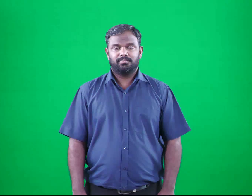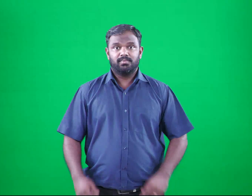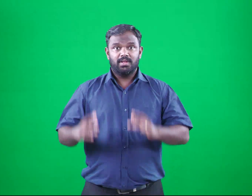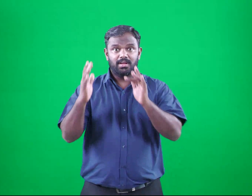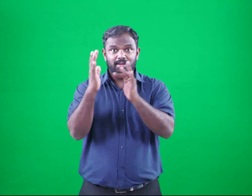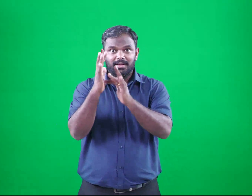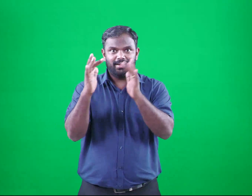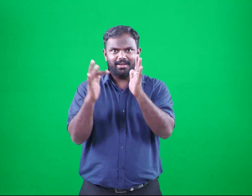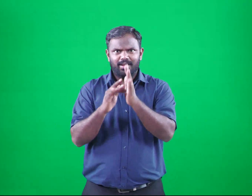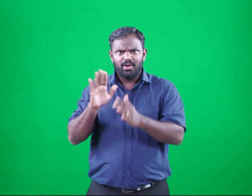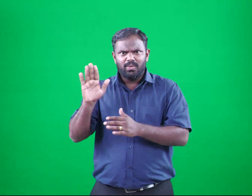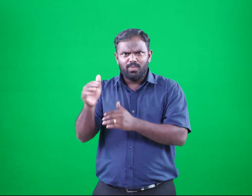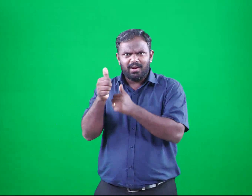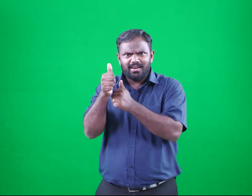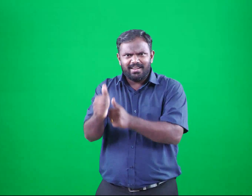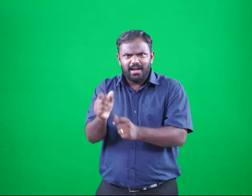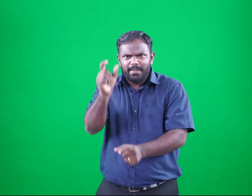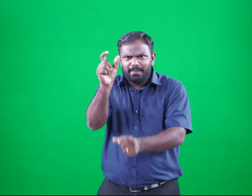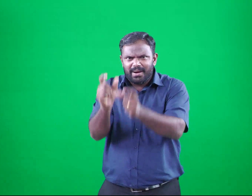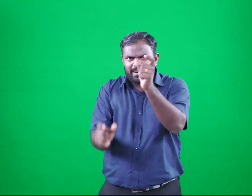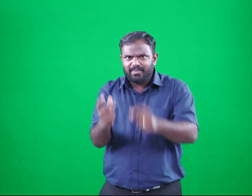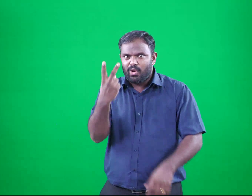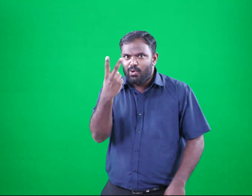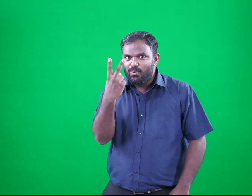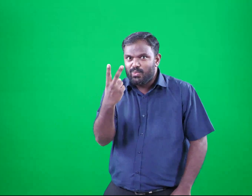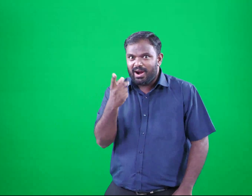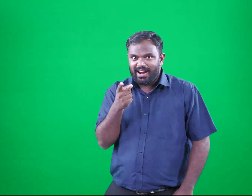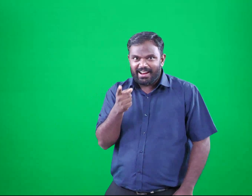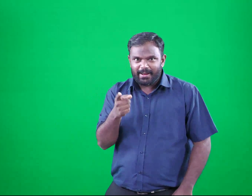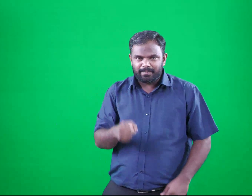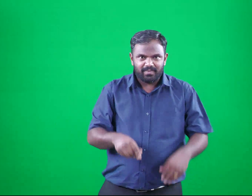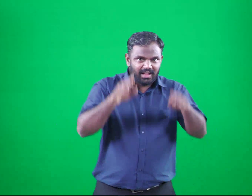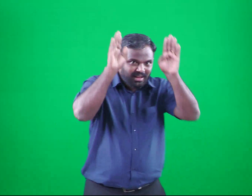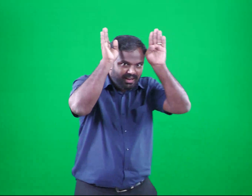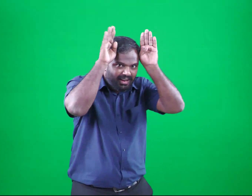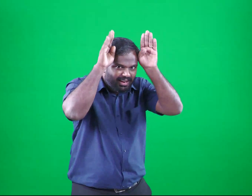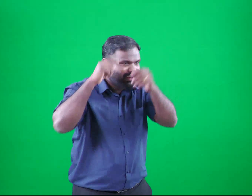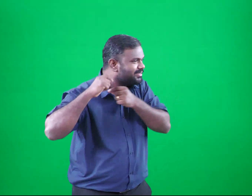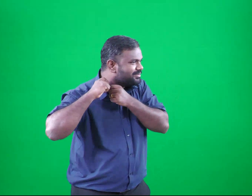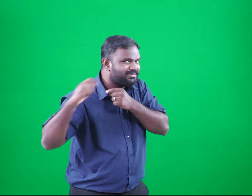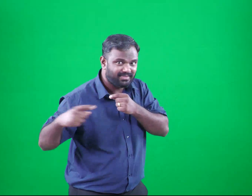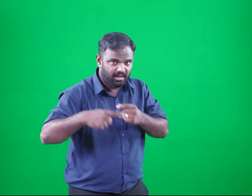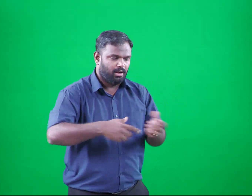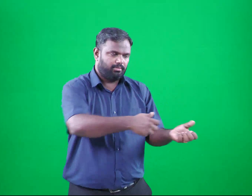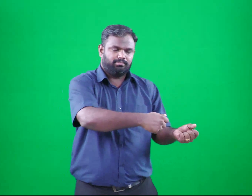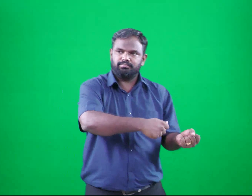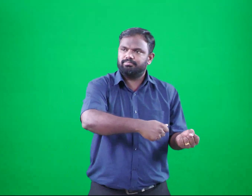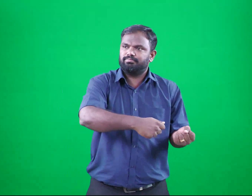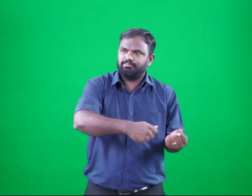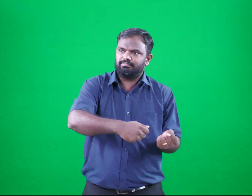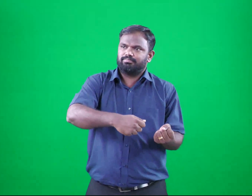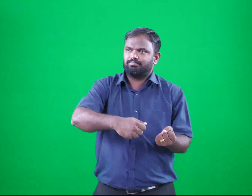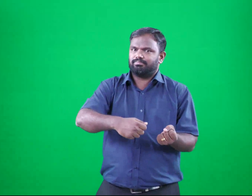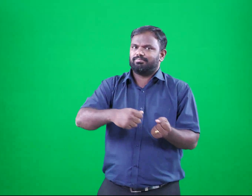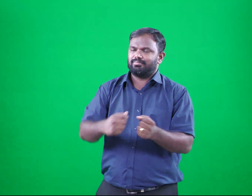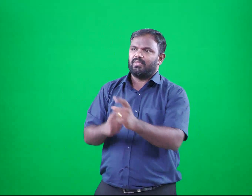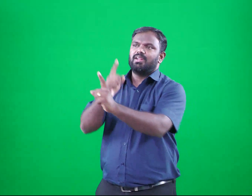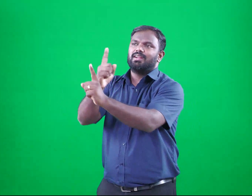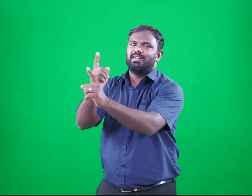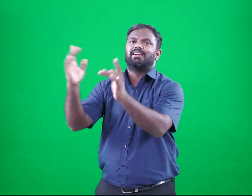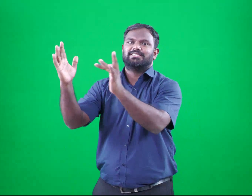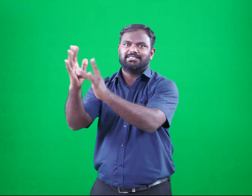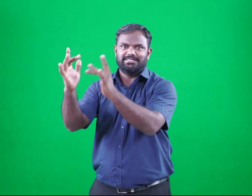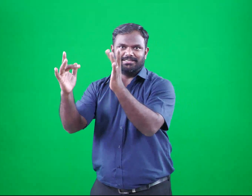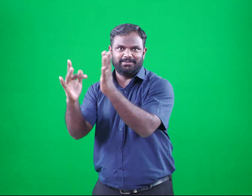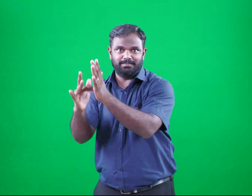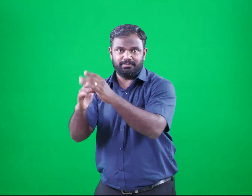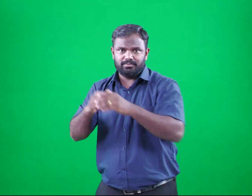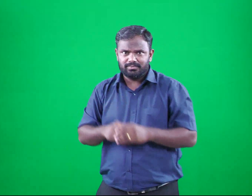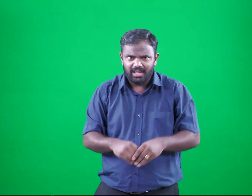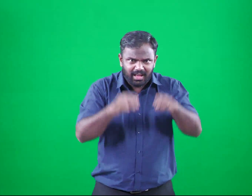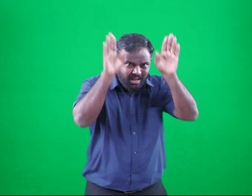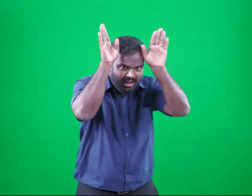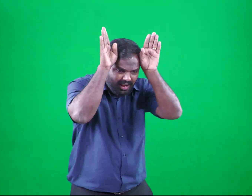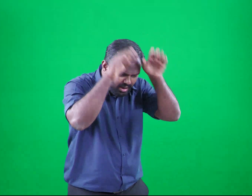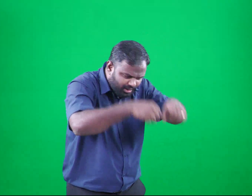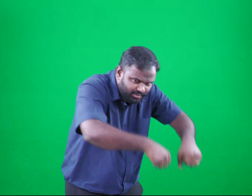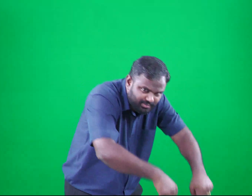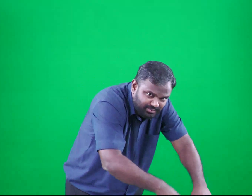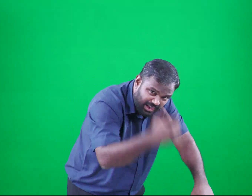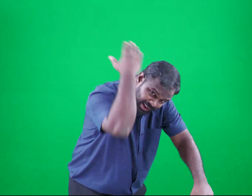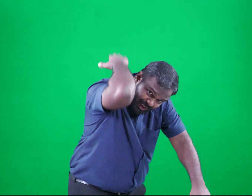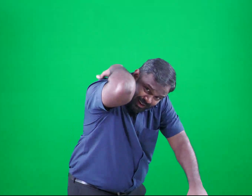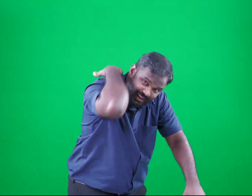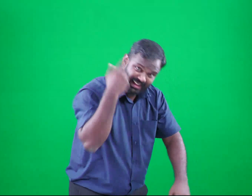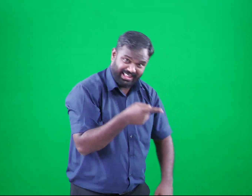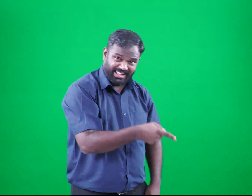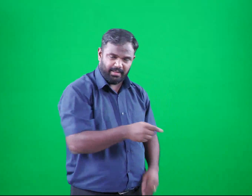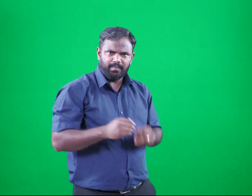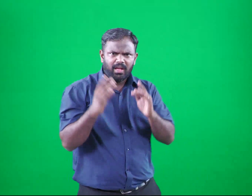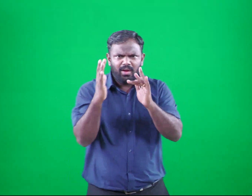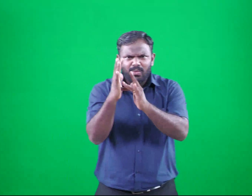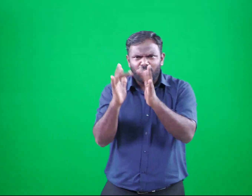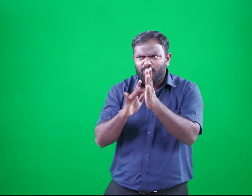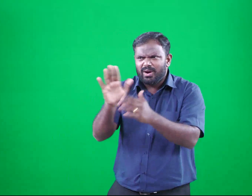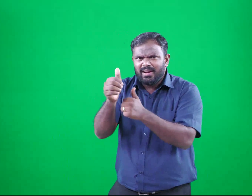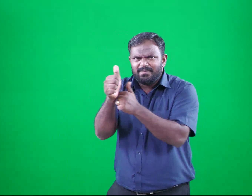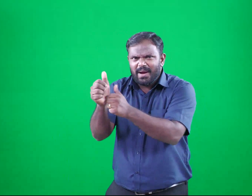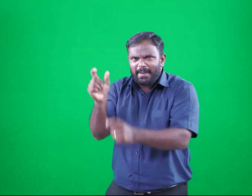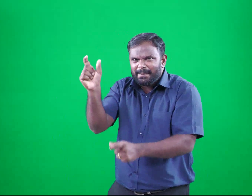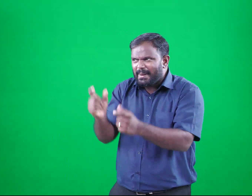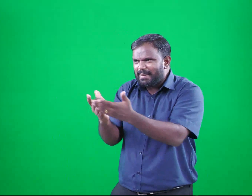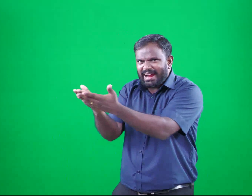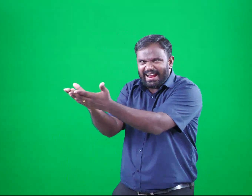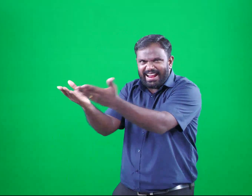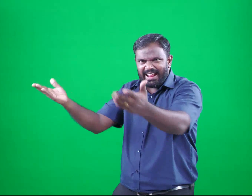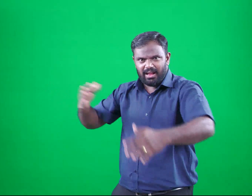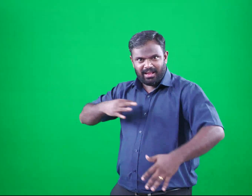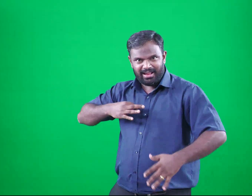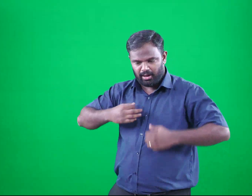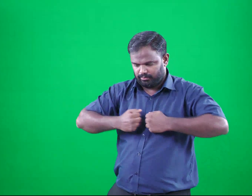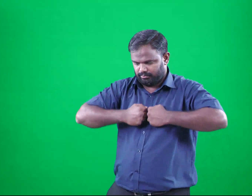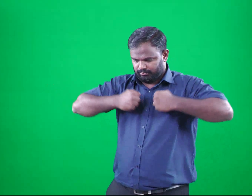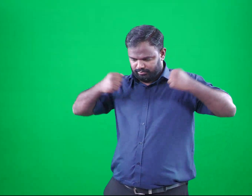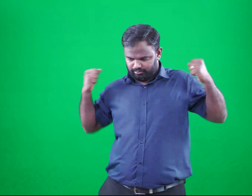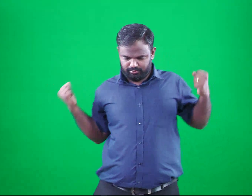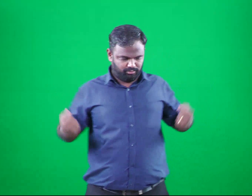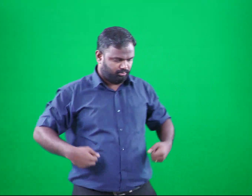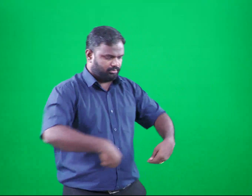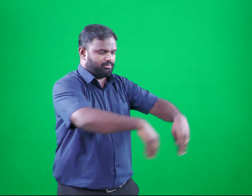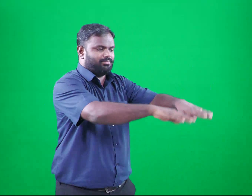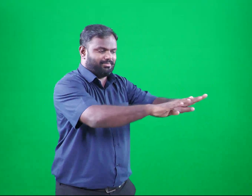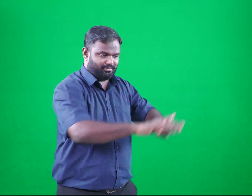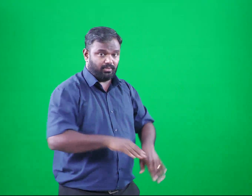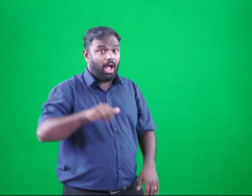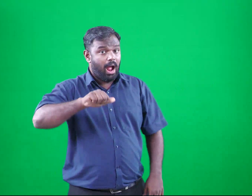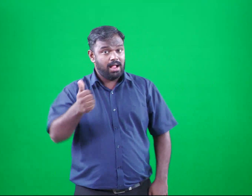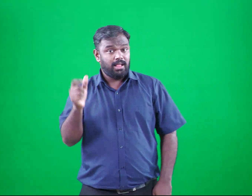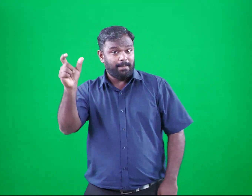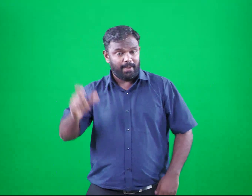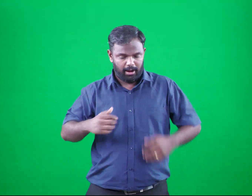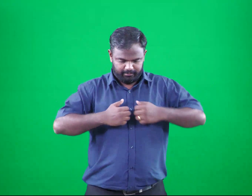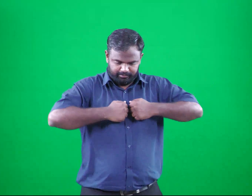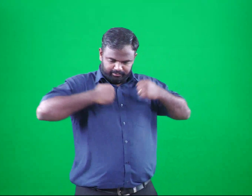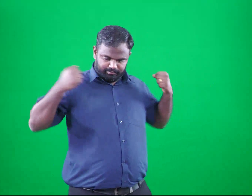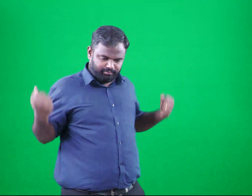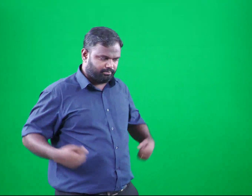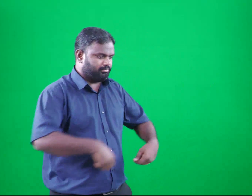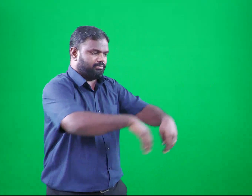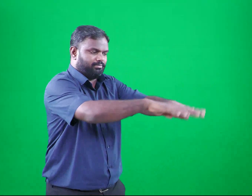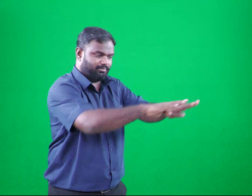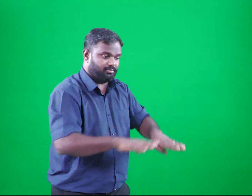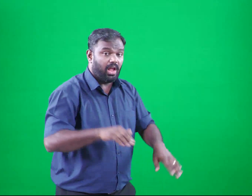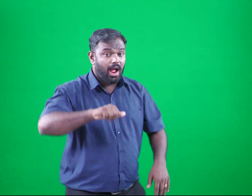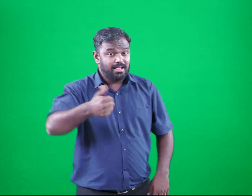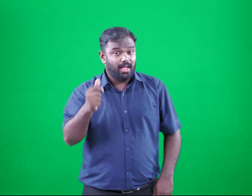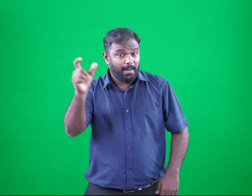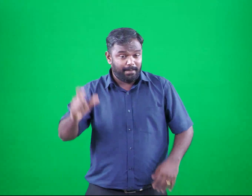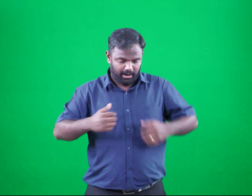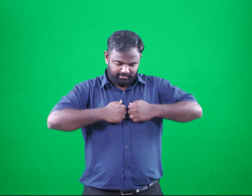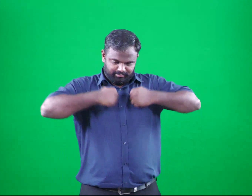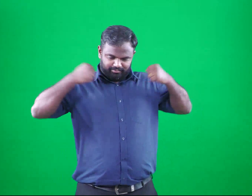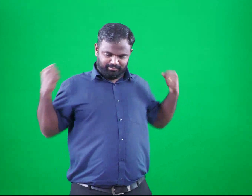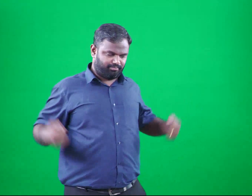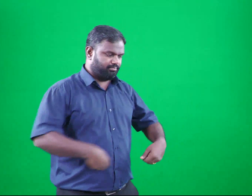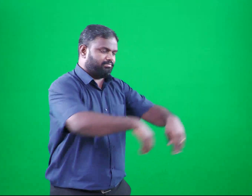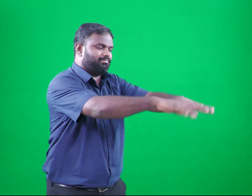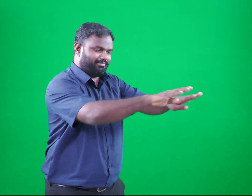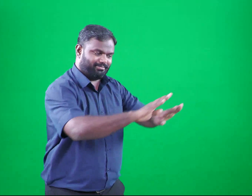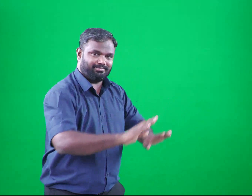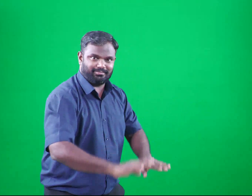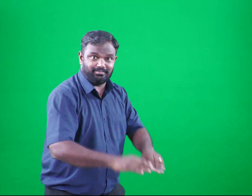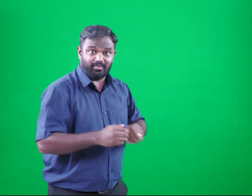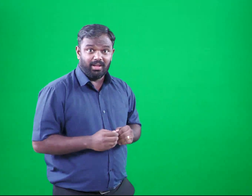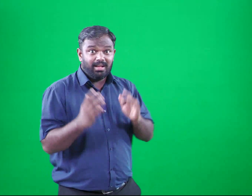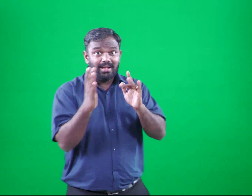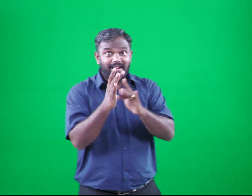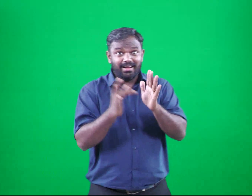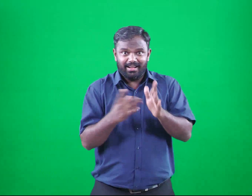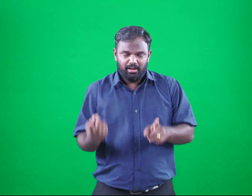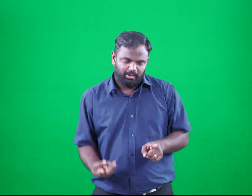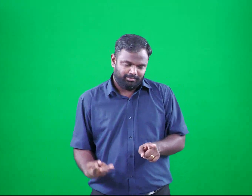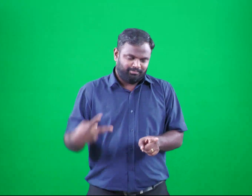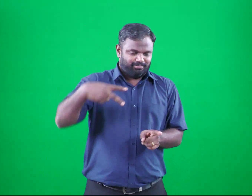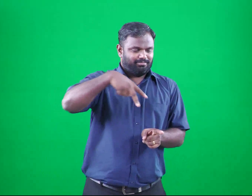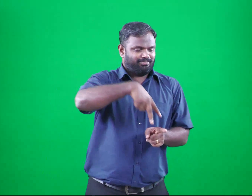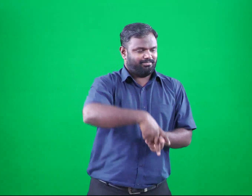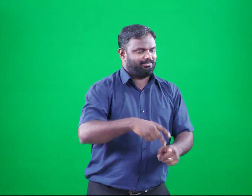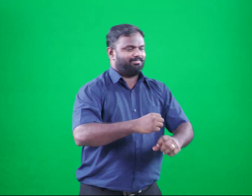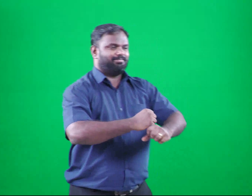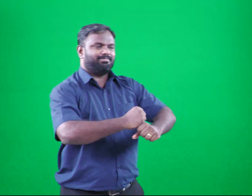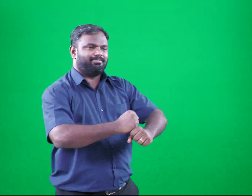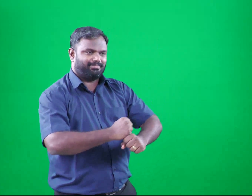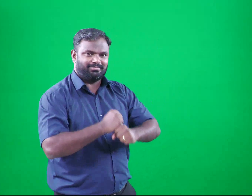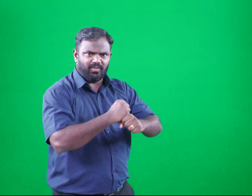Then they led the colt to Jesus and threw their cloaks over it, and He sat on it.